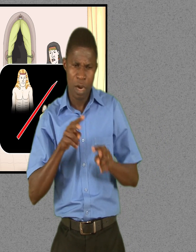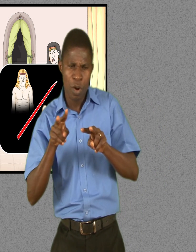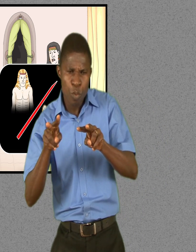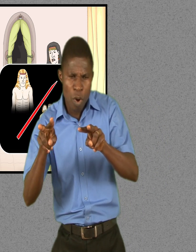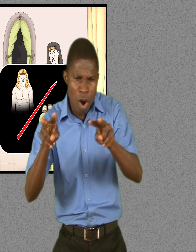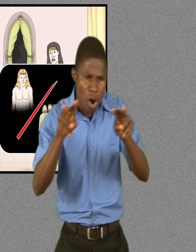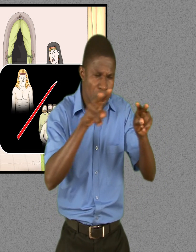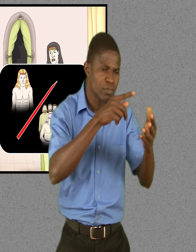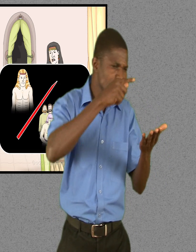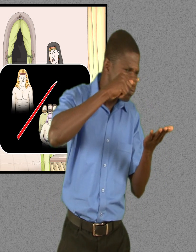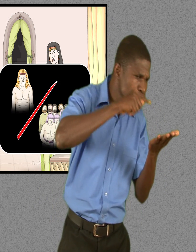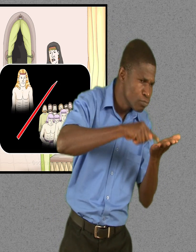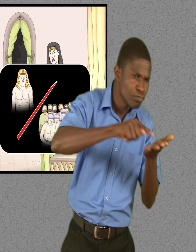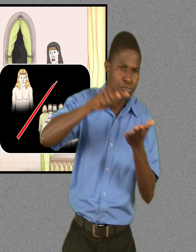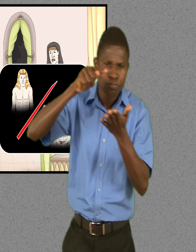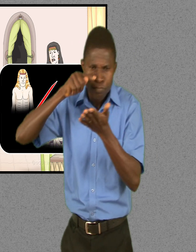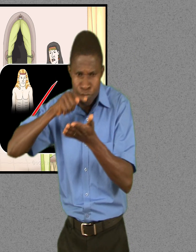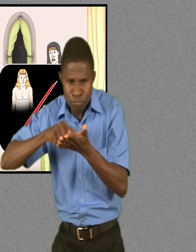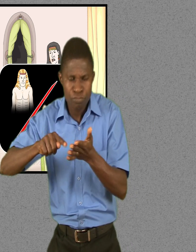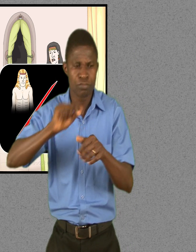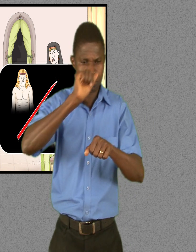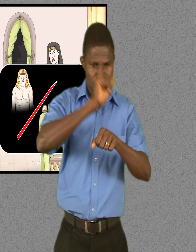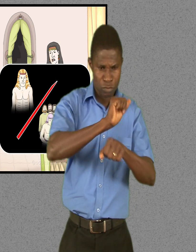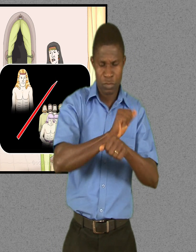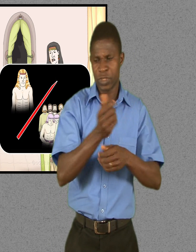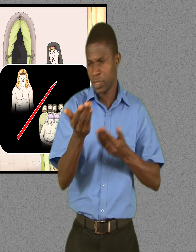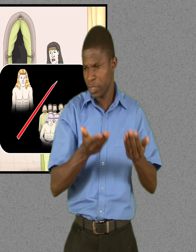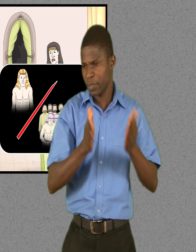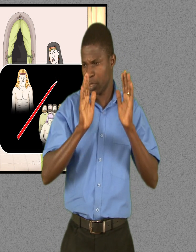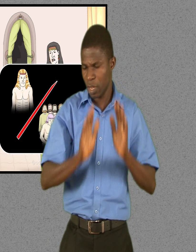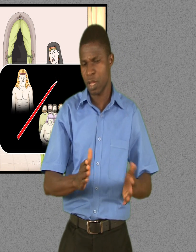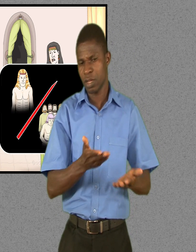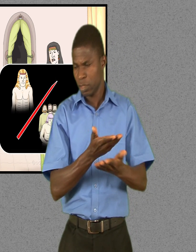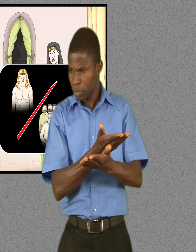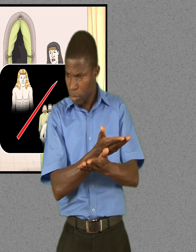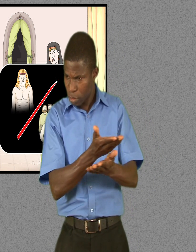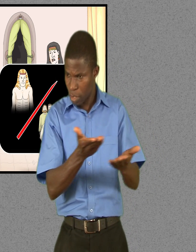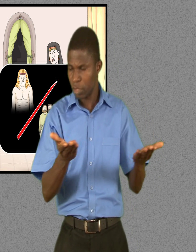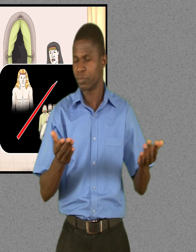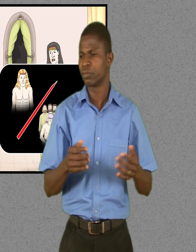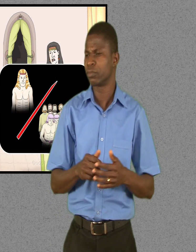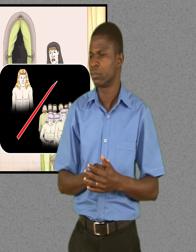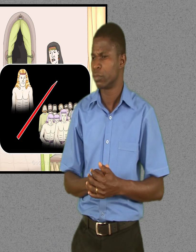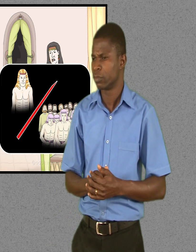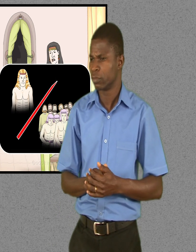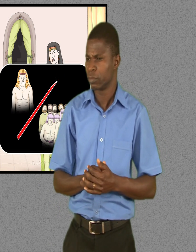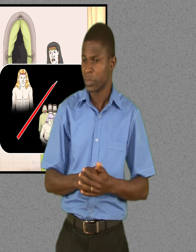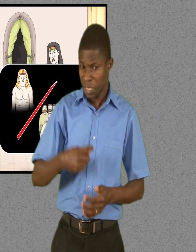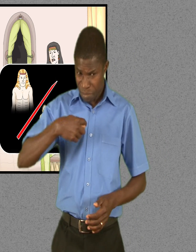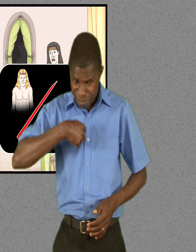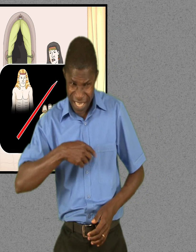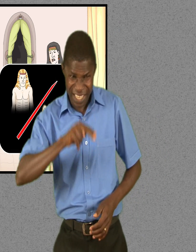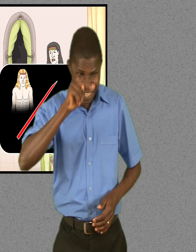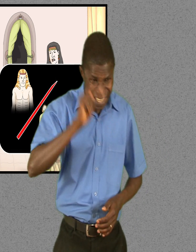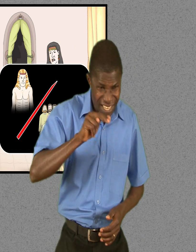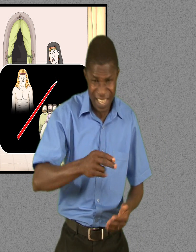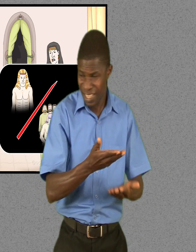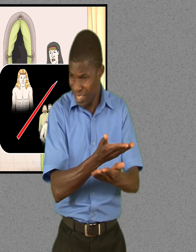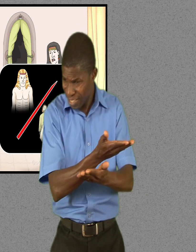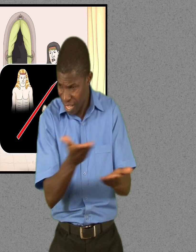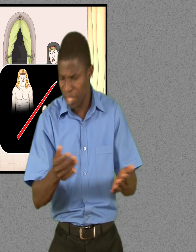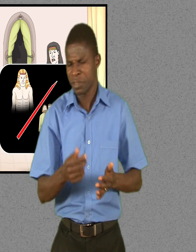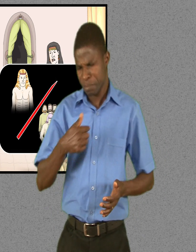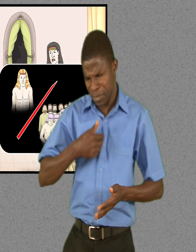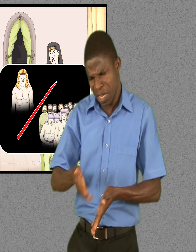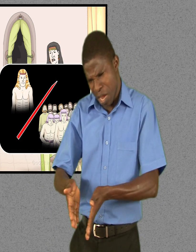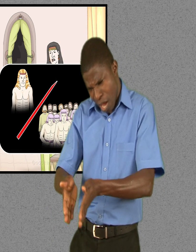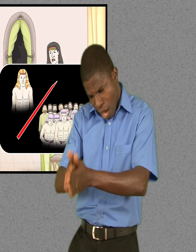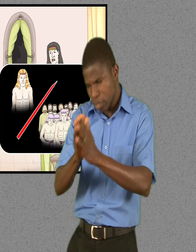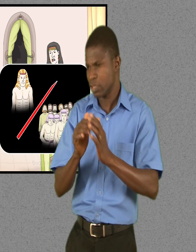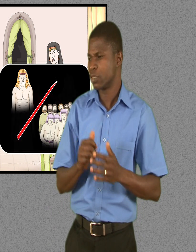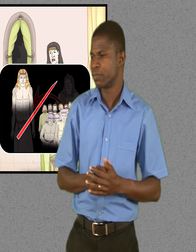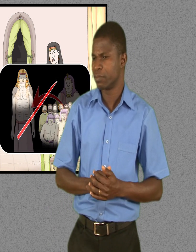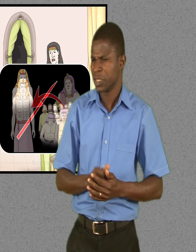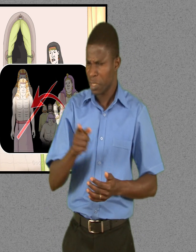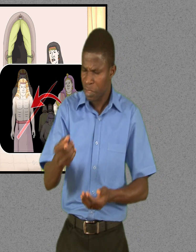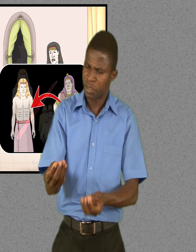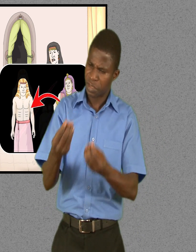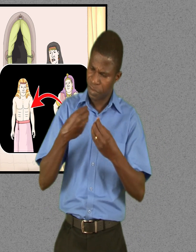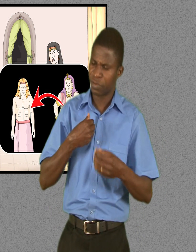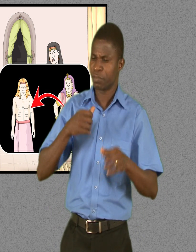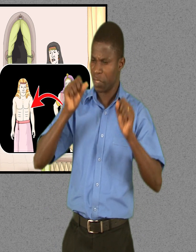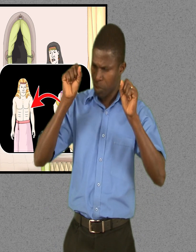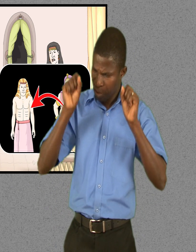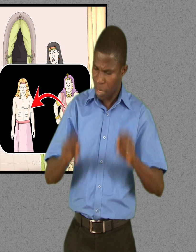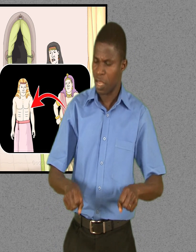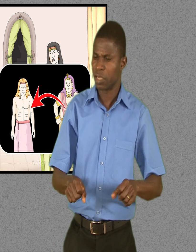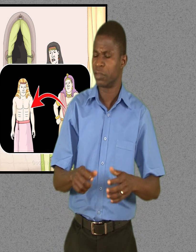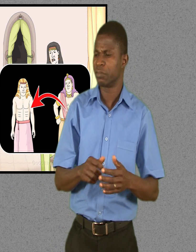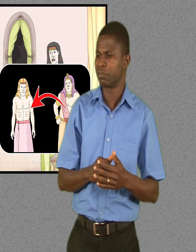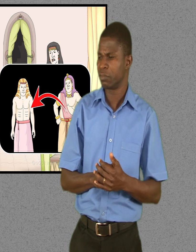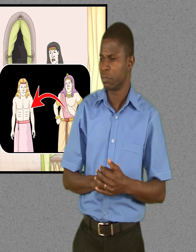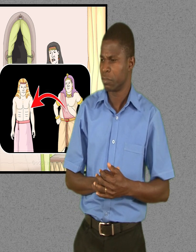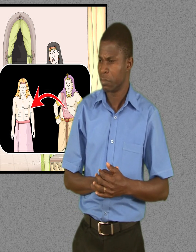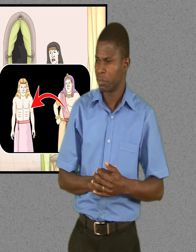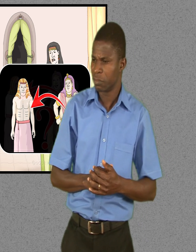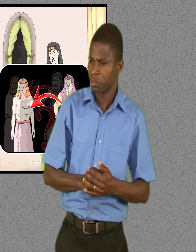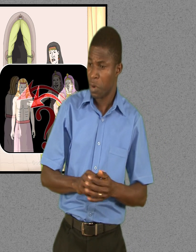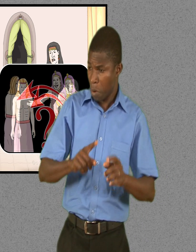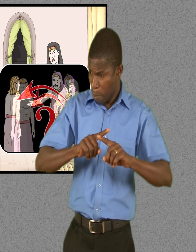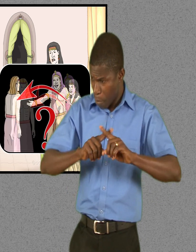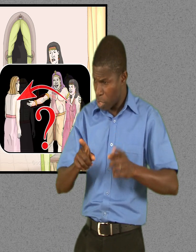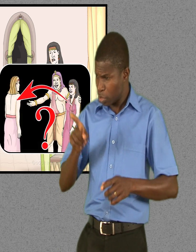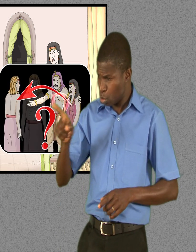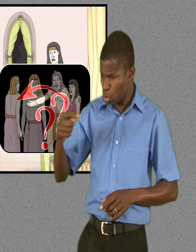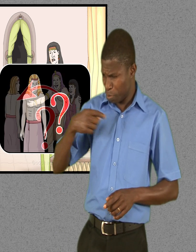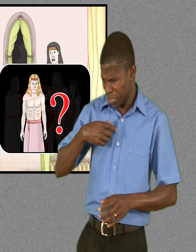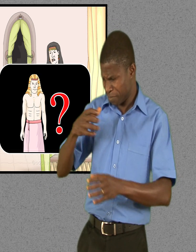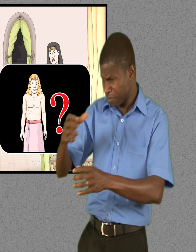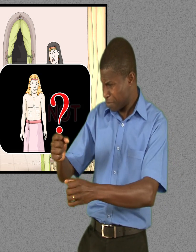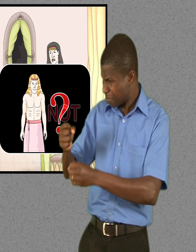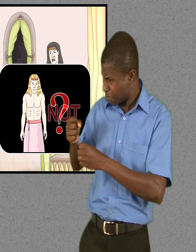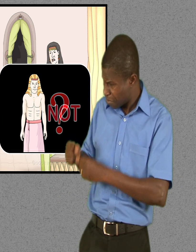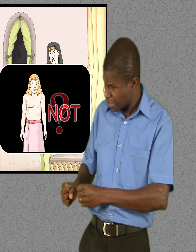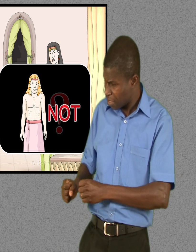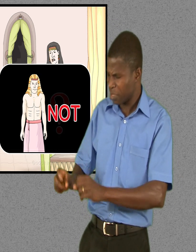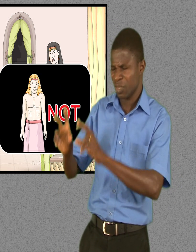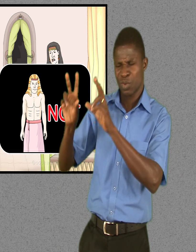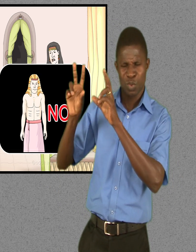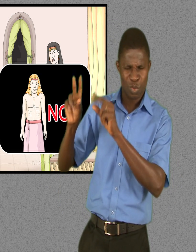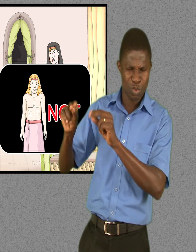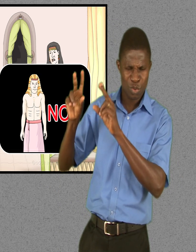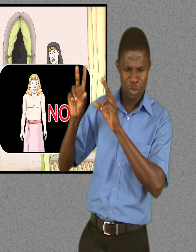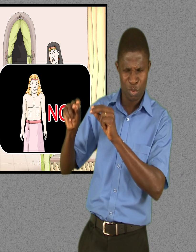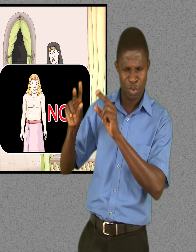No one in this house is greater than I am.